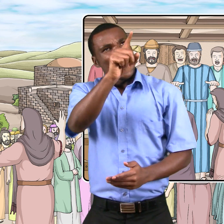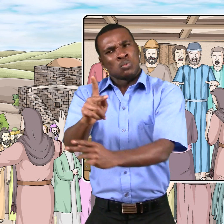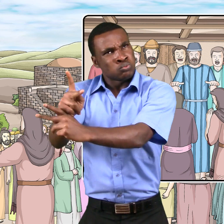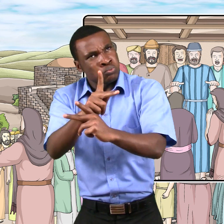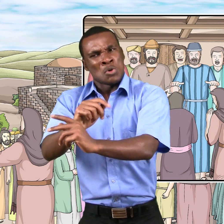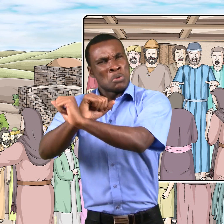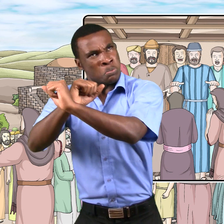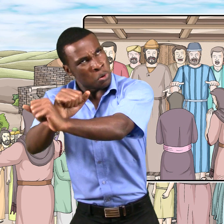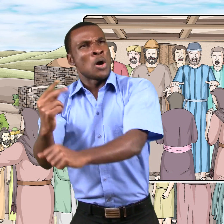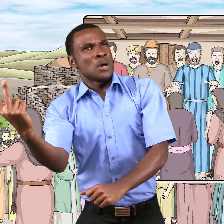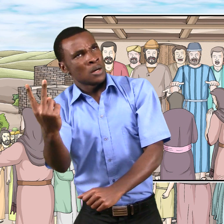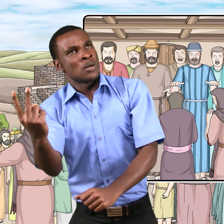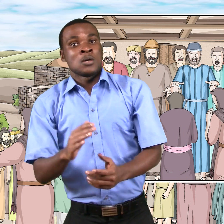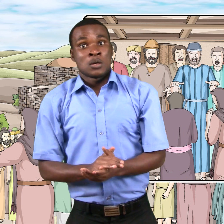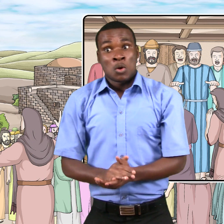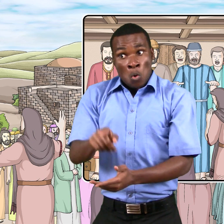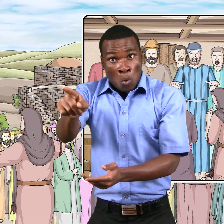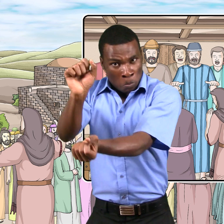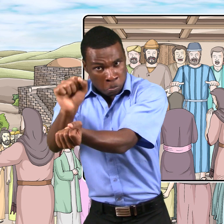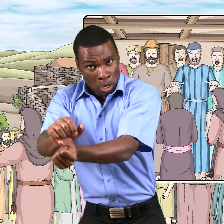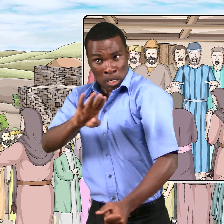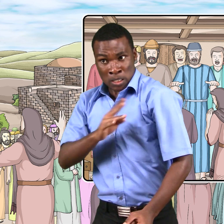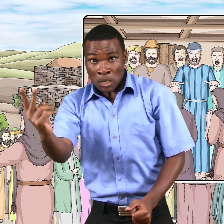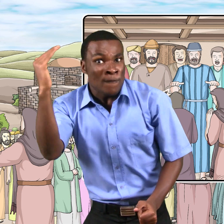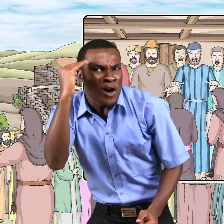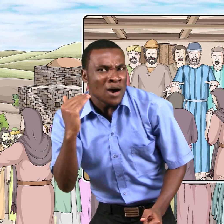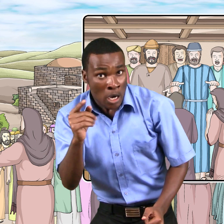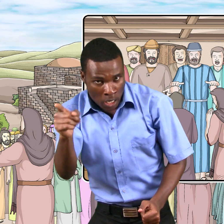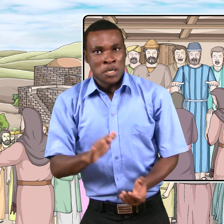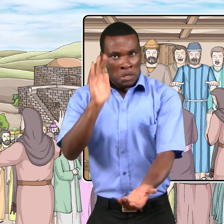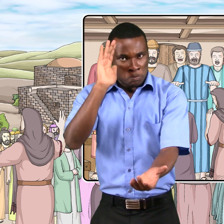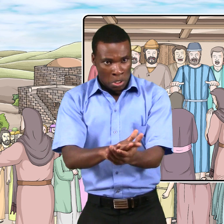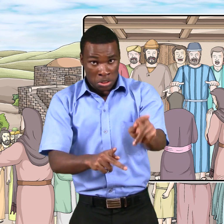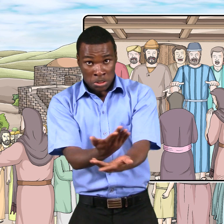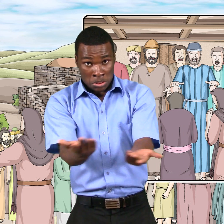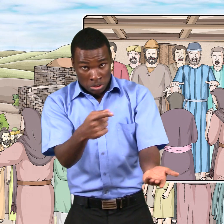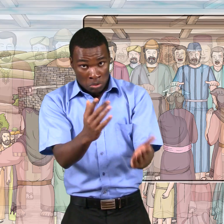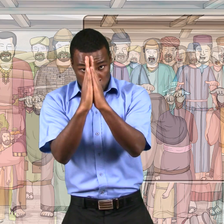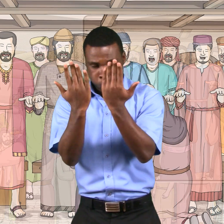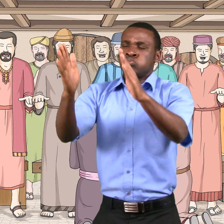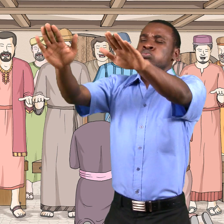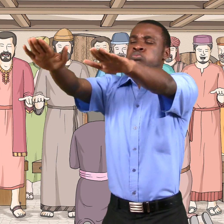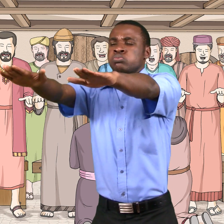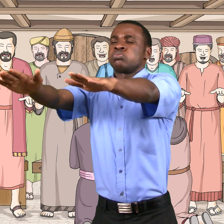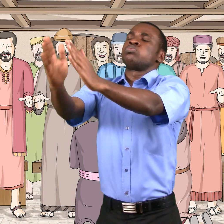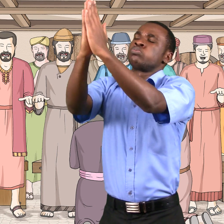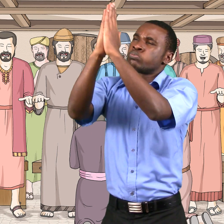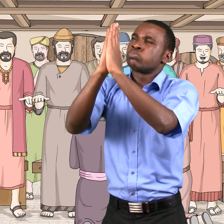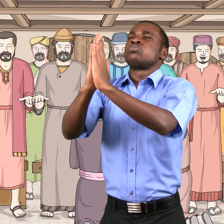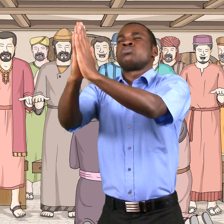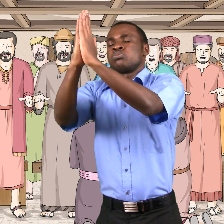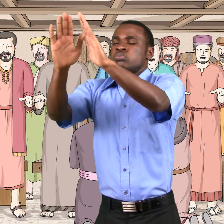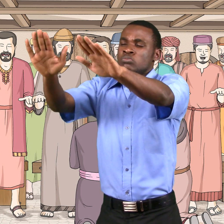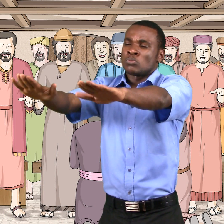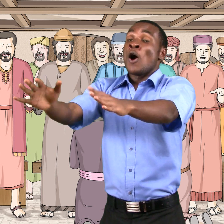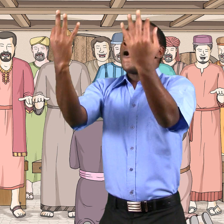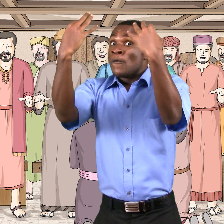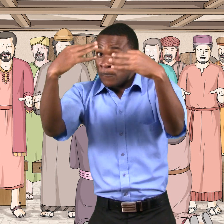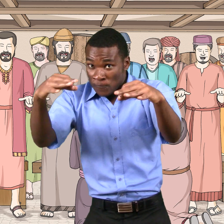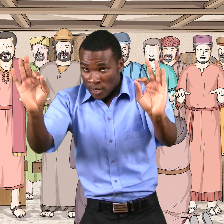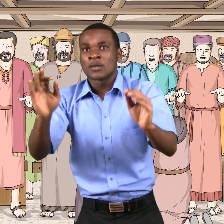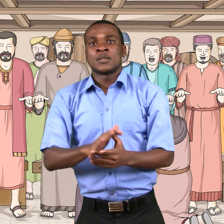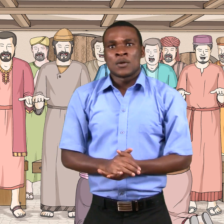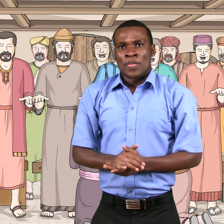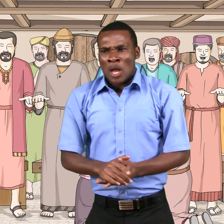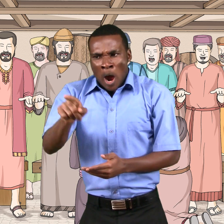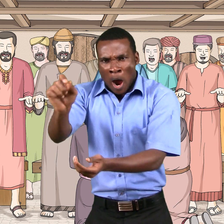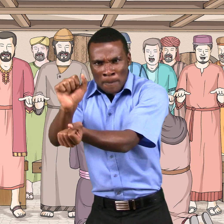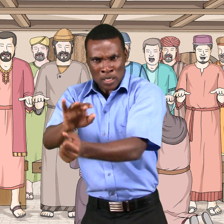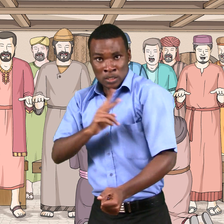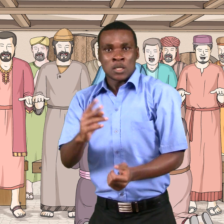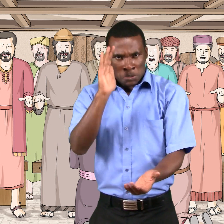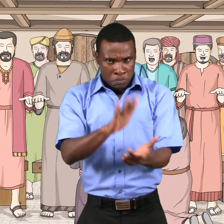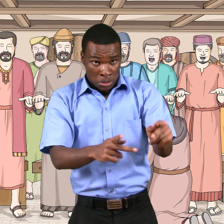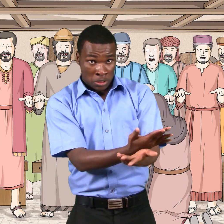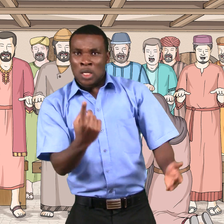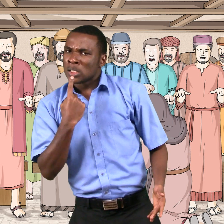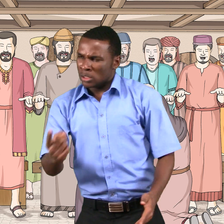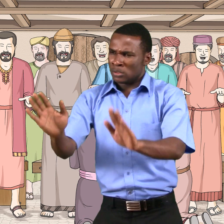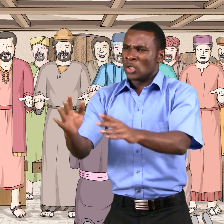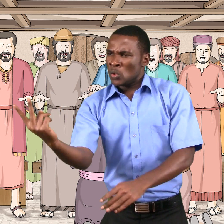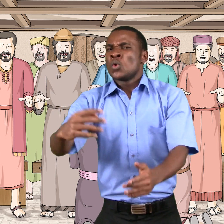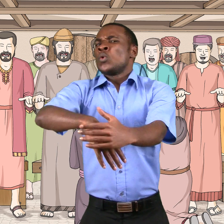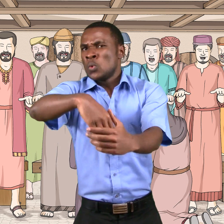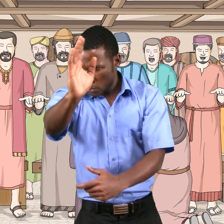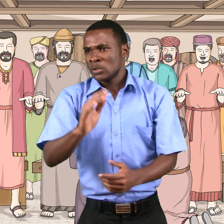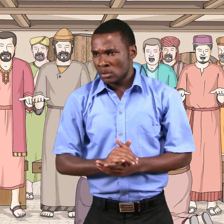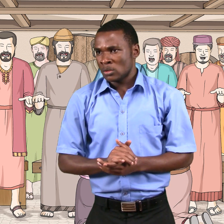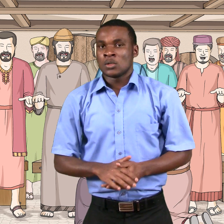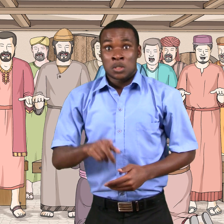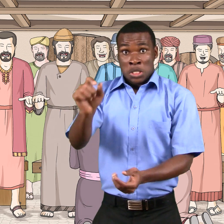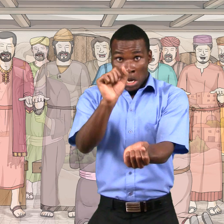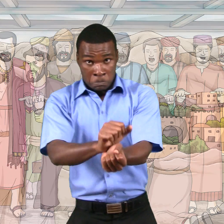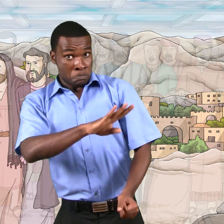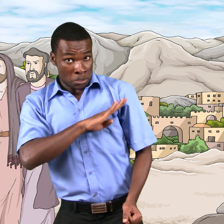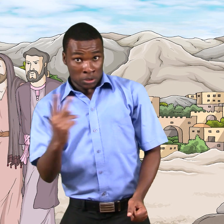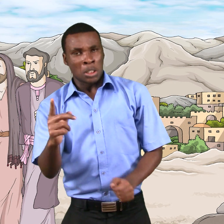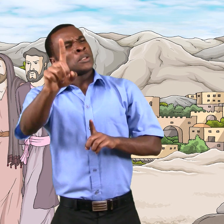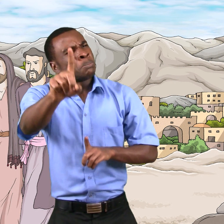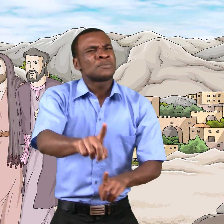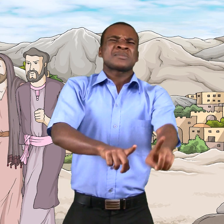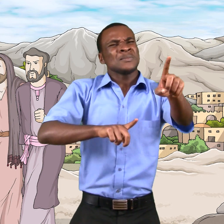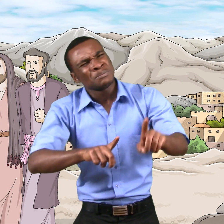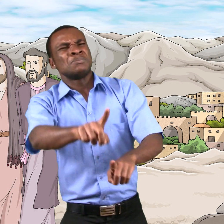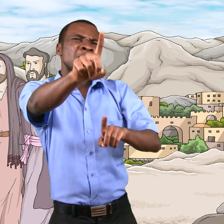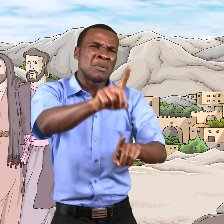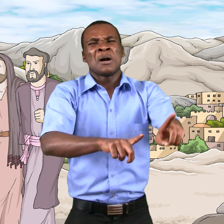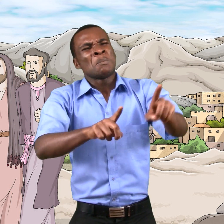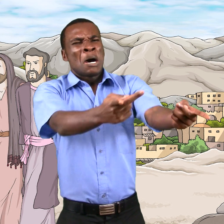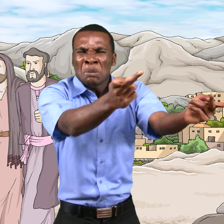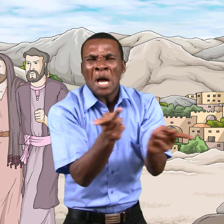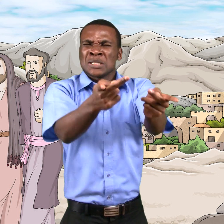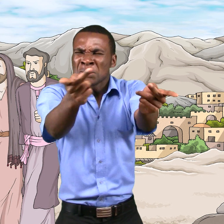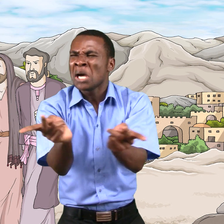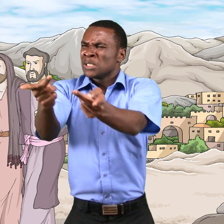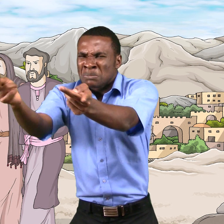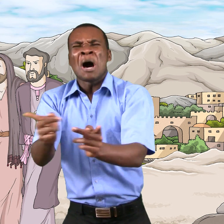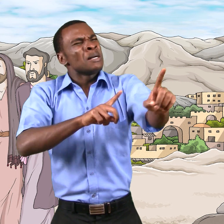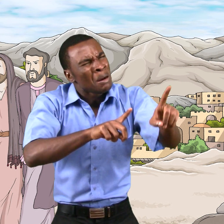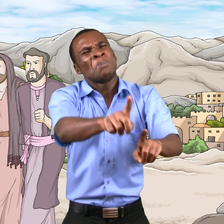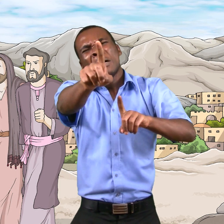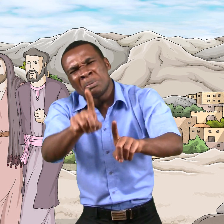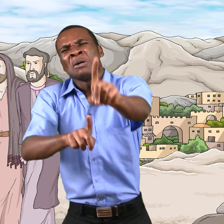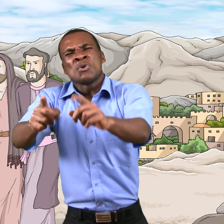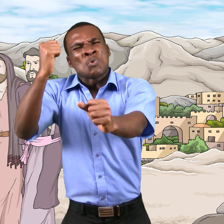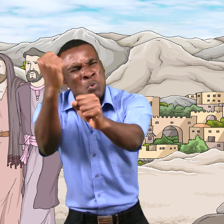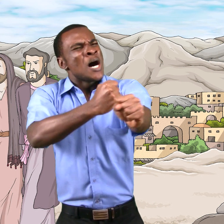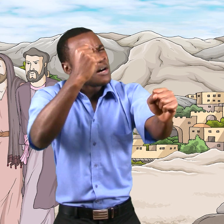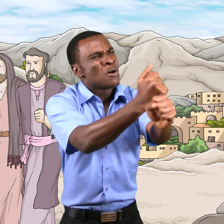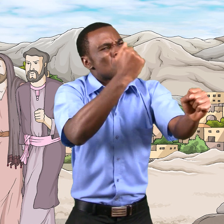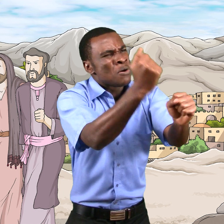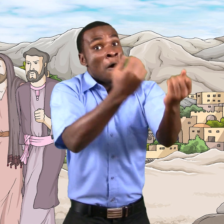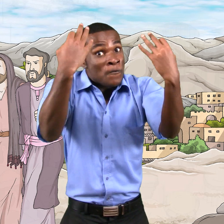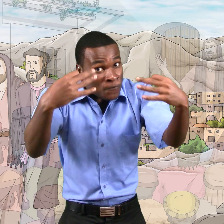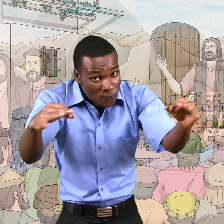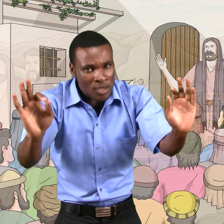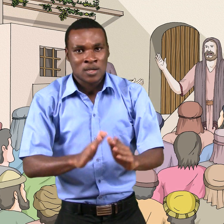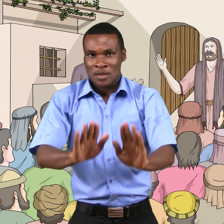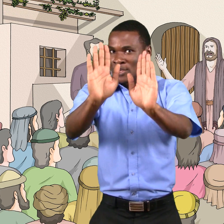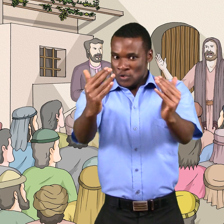After passing through Pisidia, they came to Pamphylia.